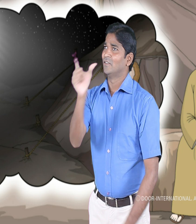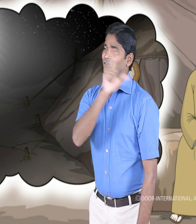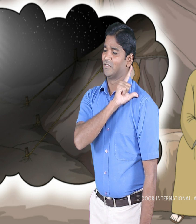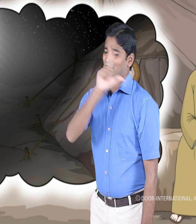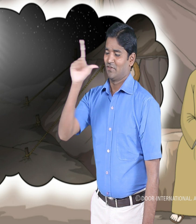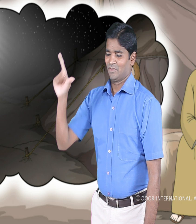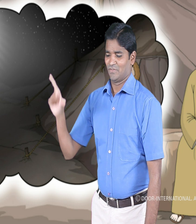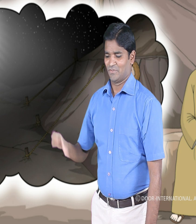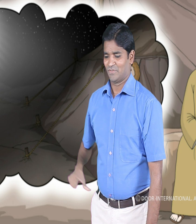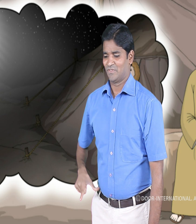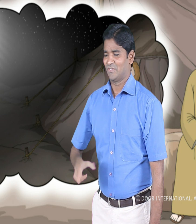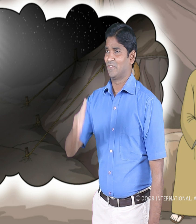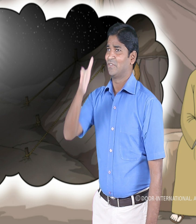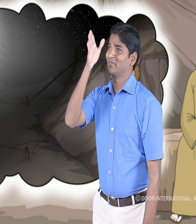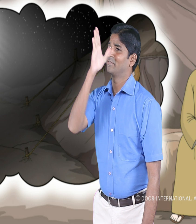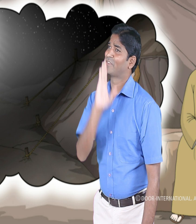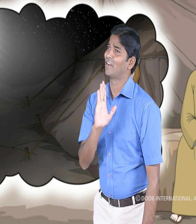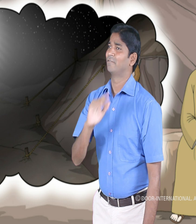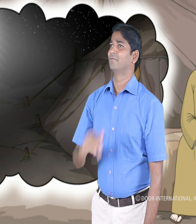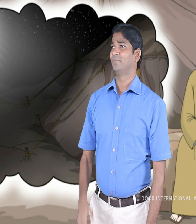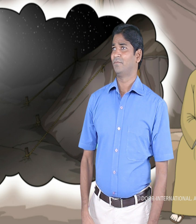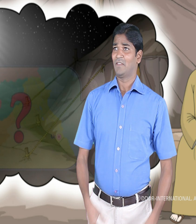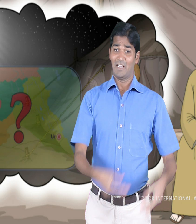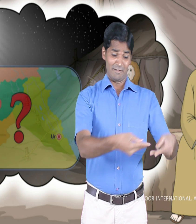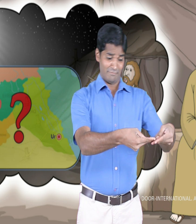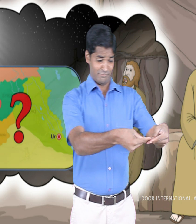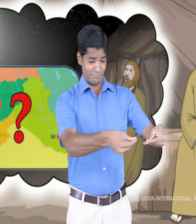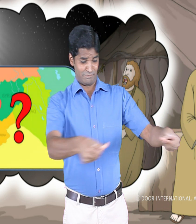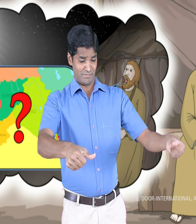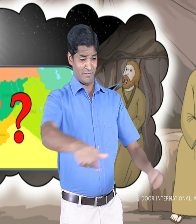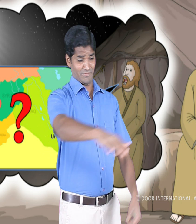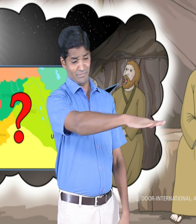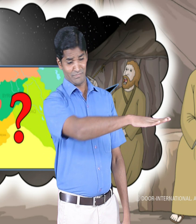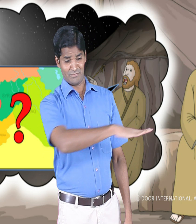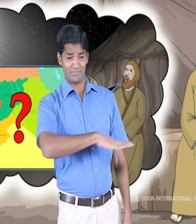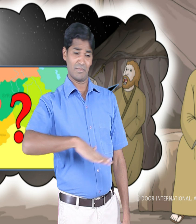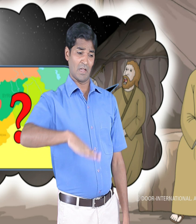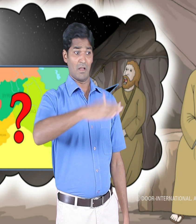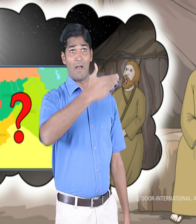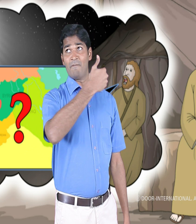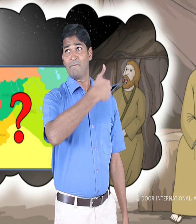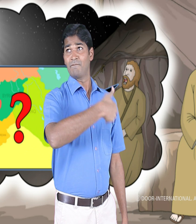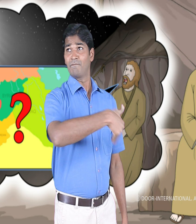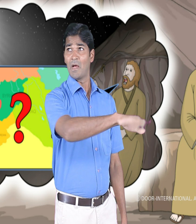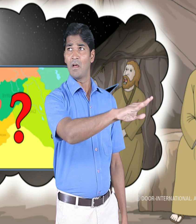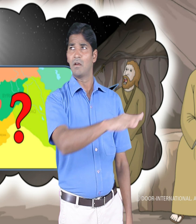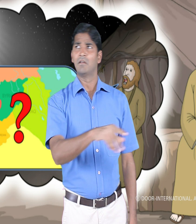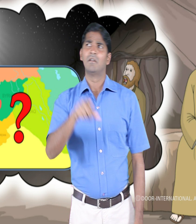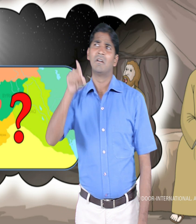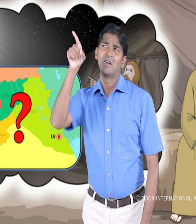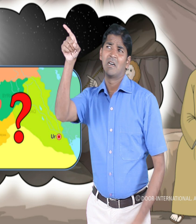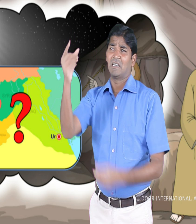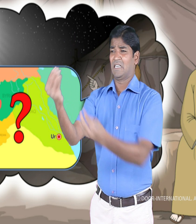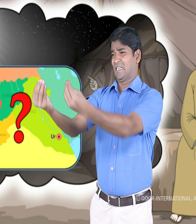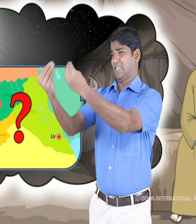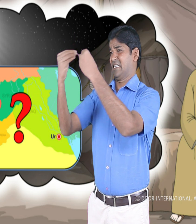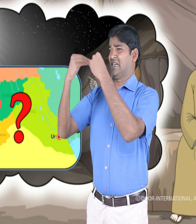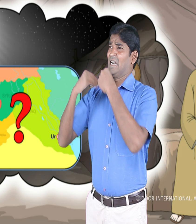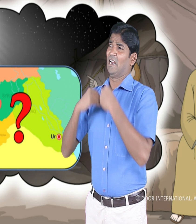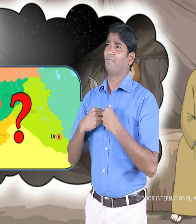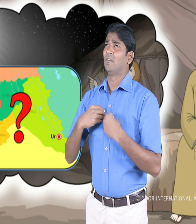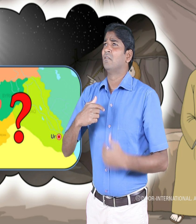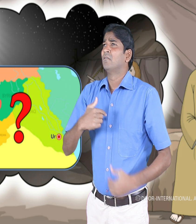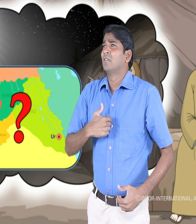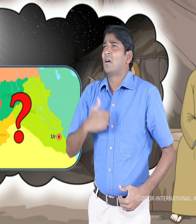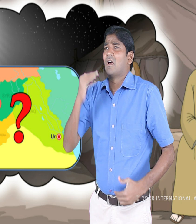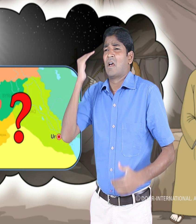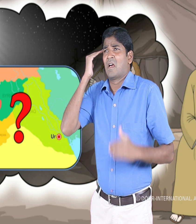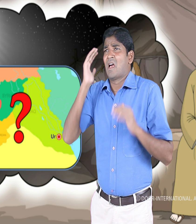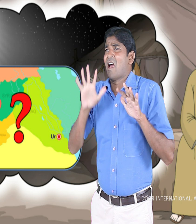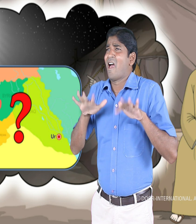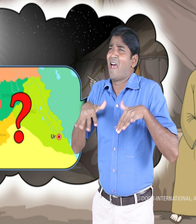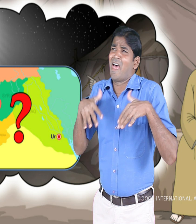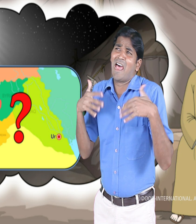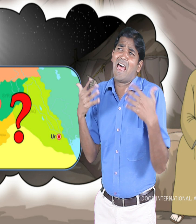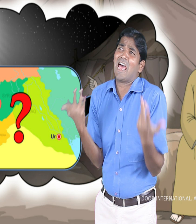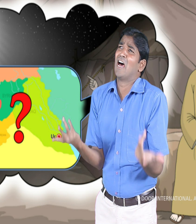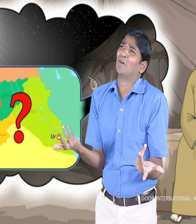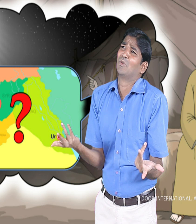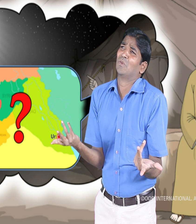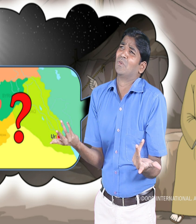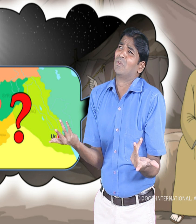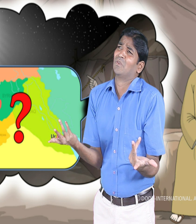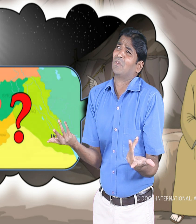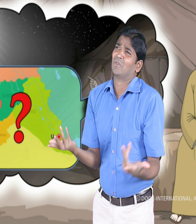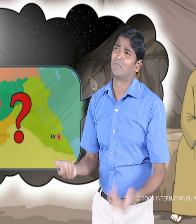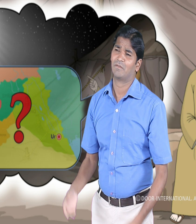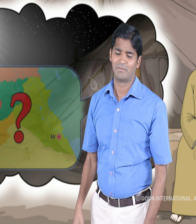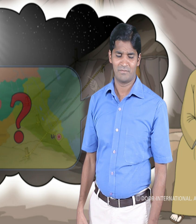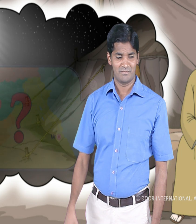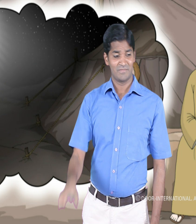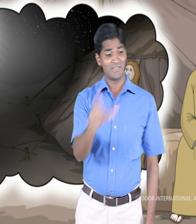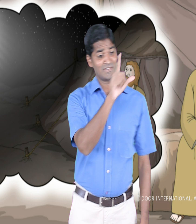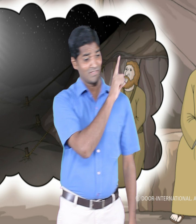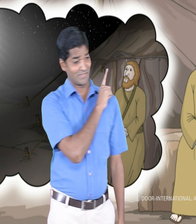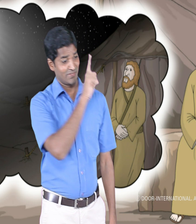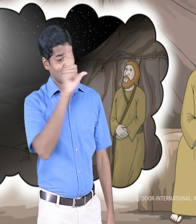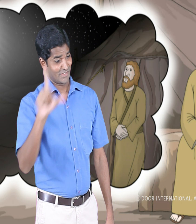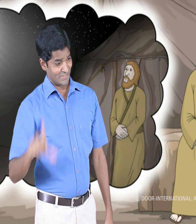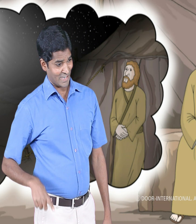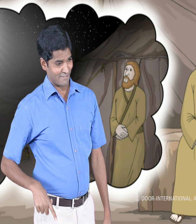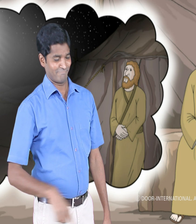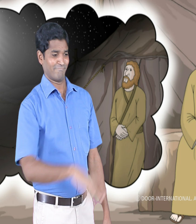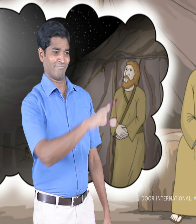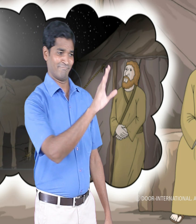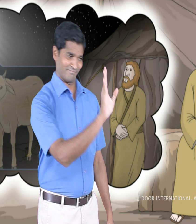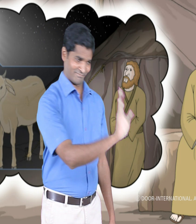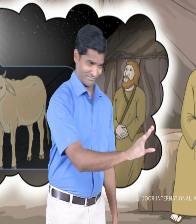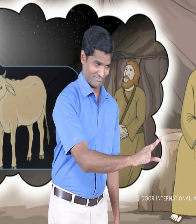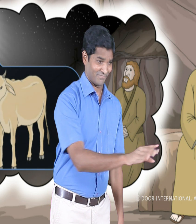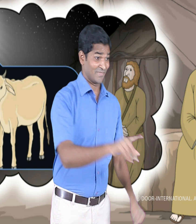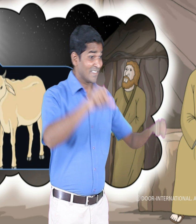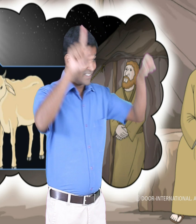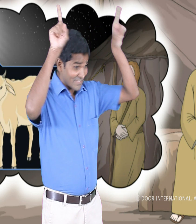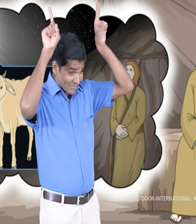But Abram replied, “Lord GOD, how can I know that I will possess it?”